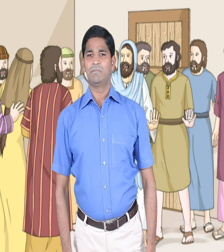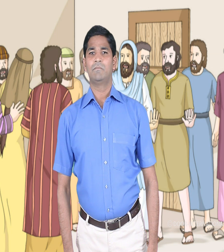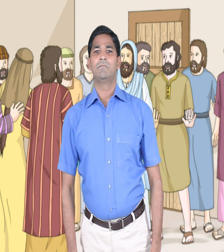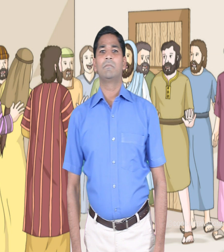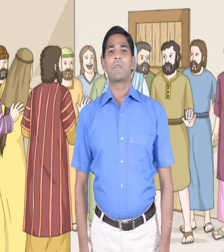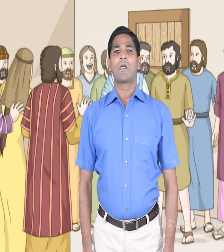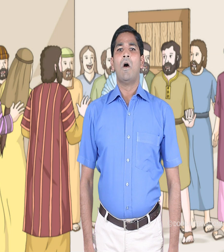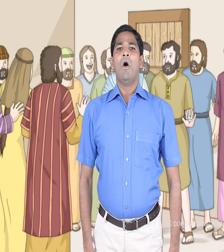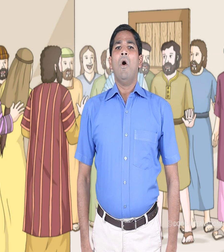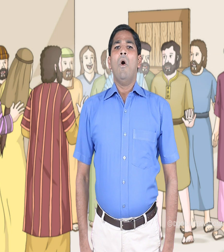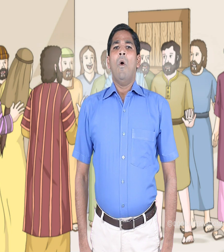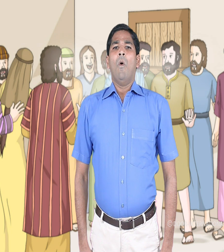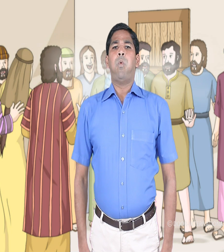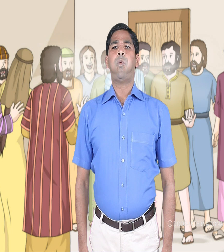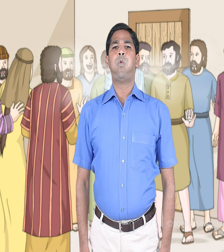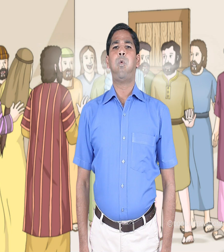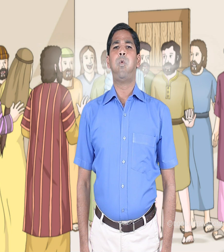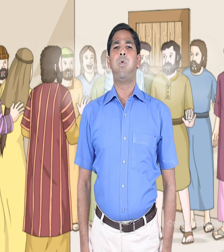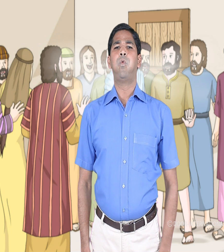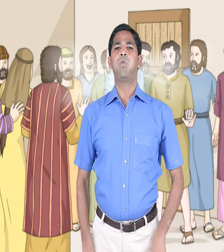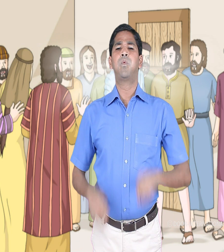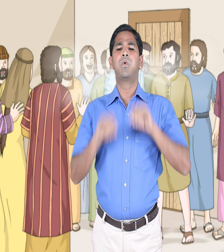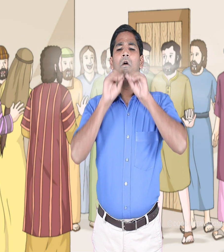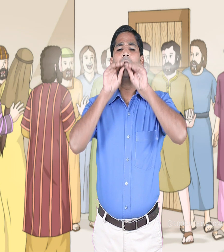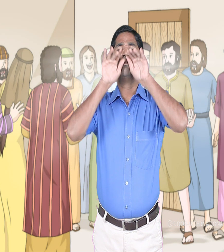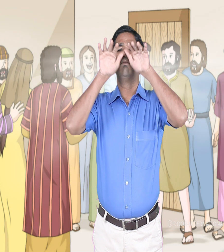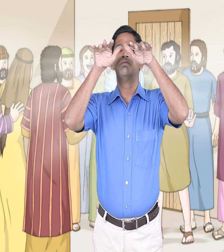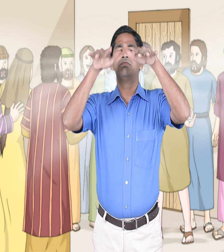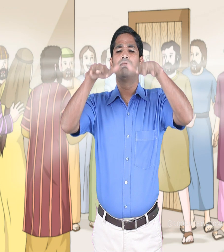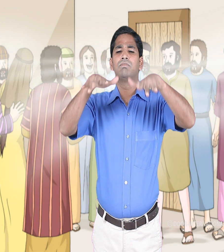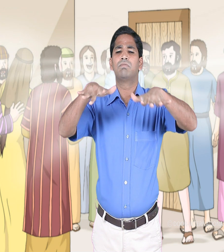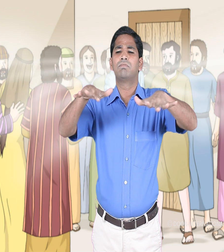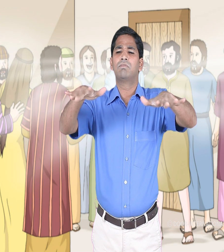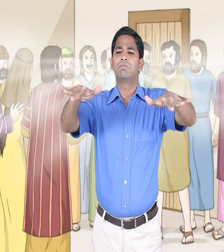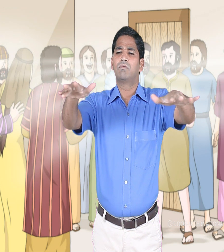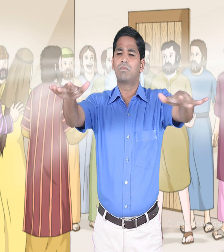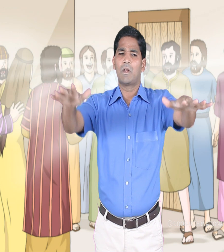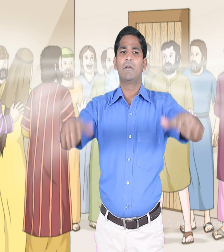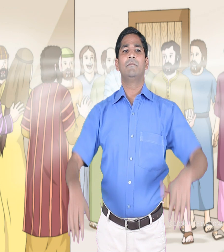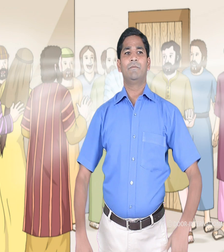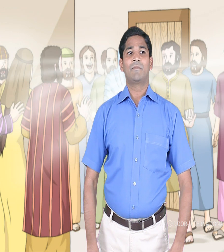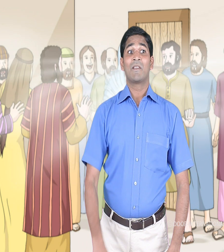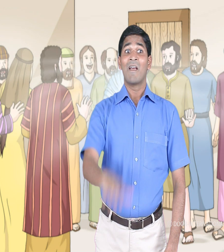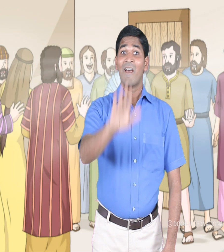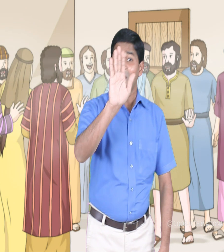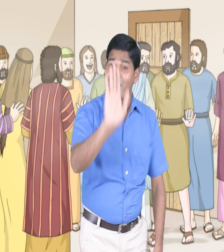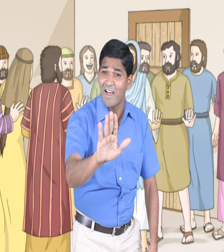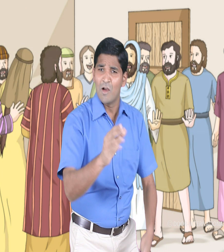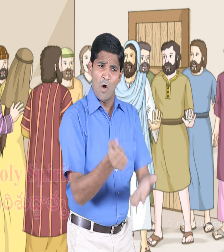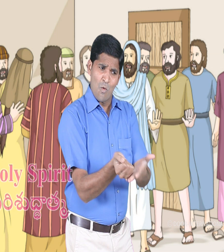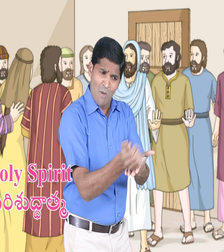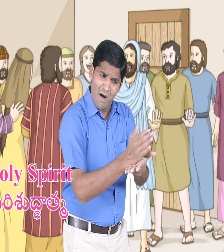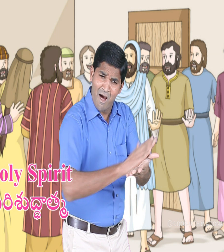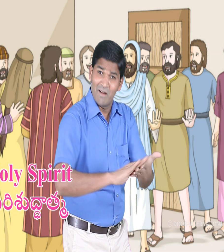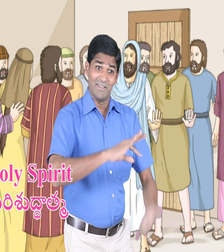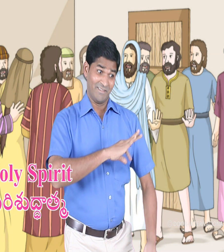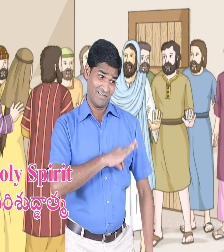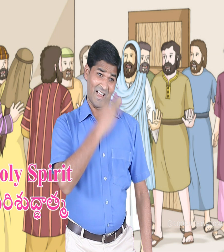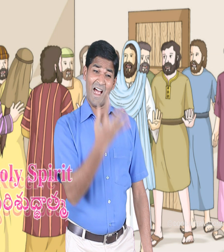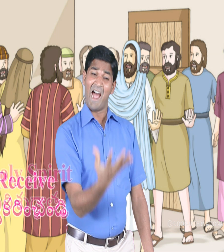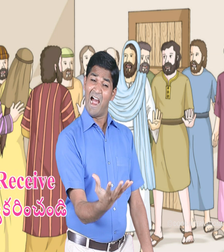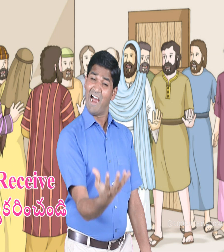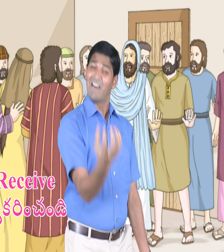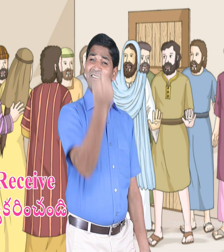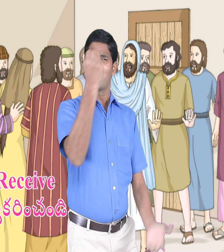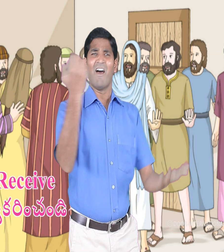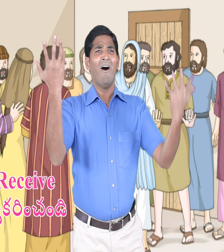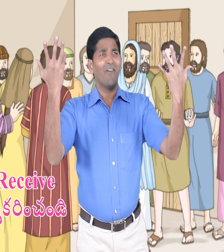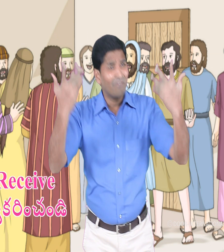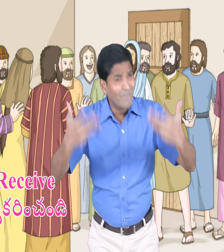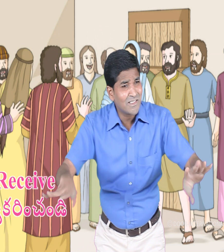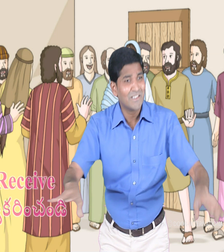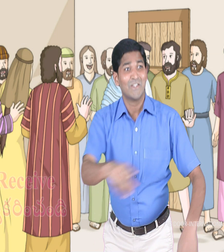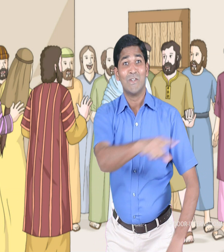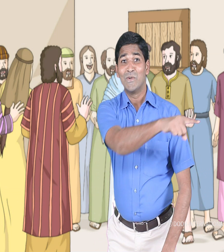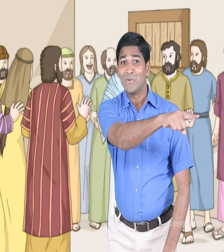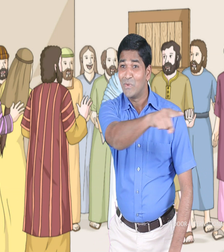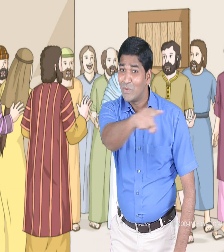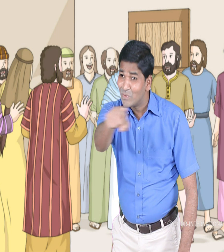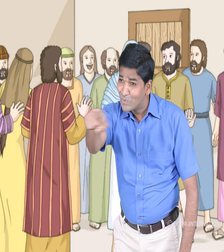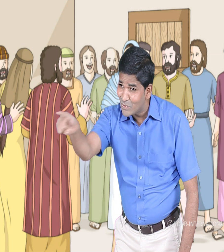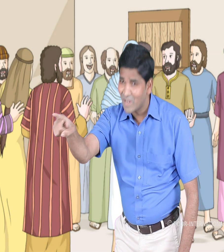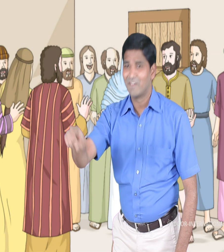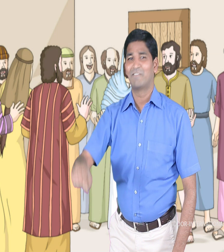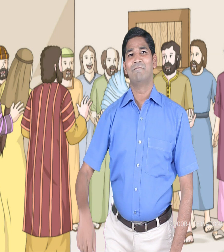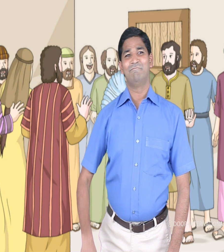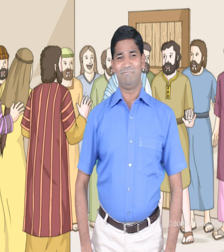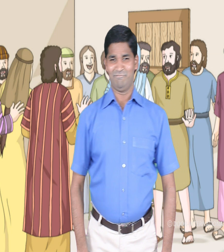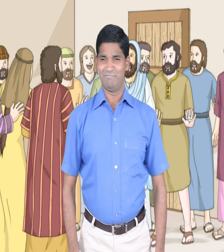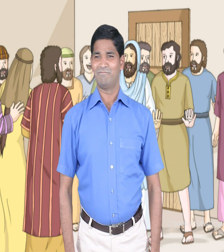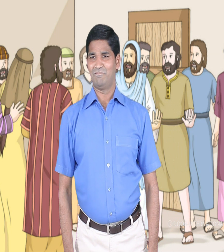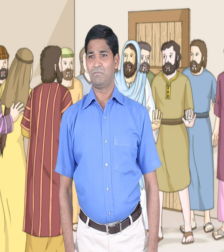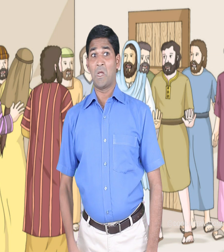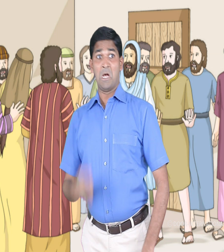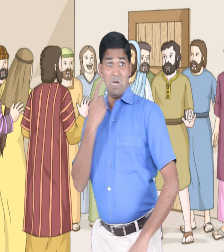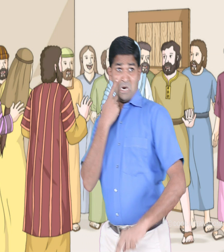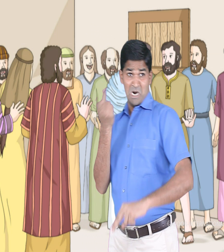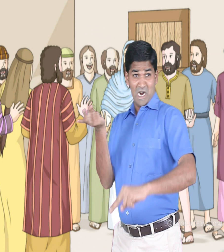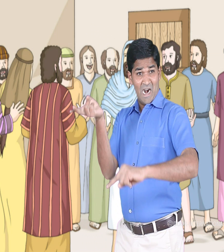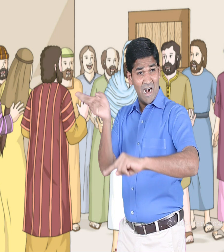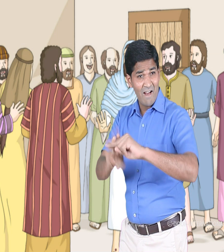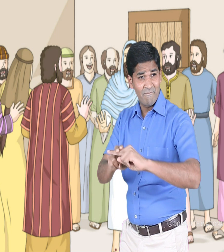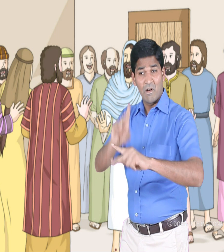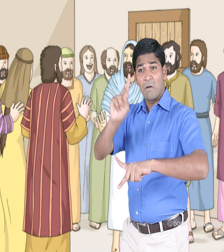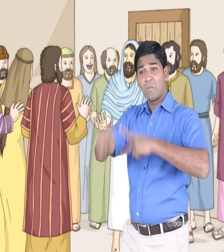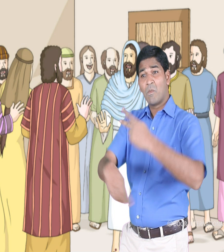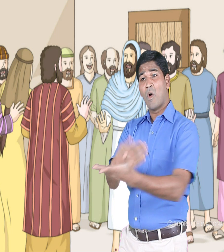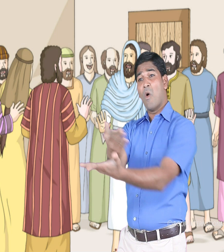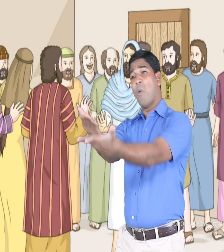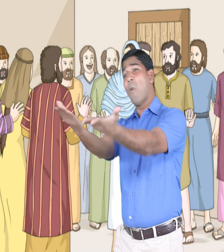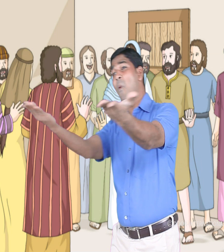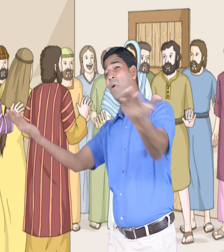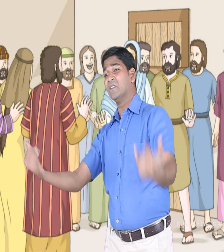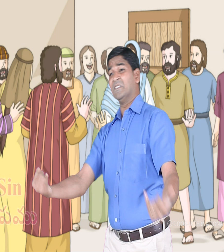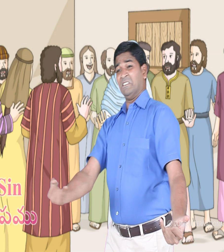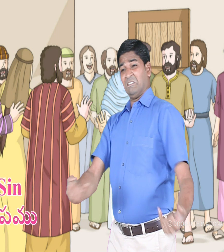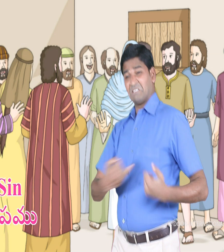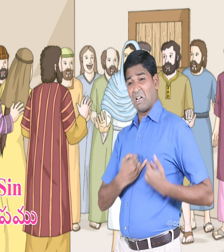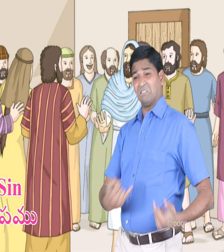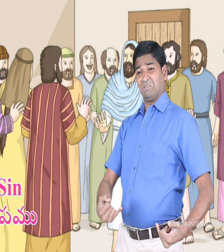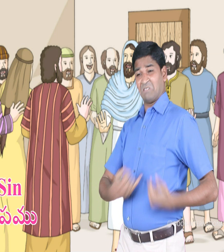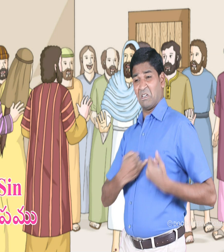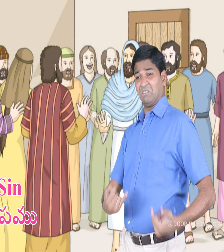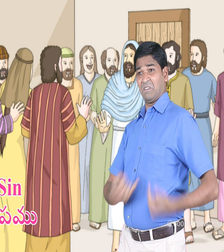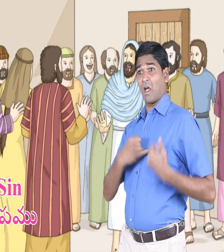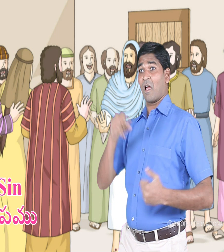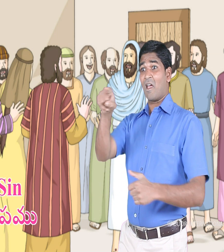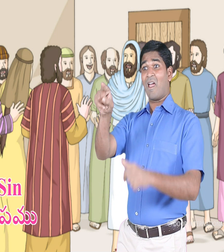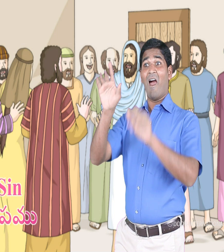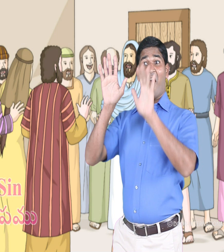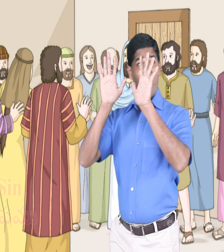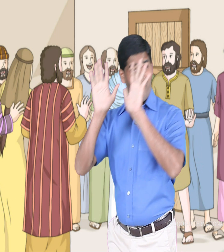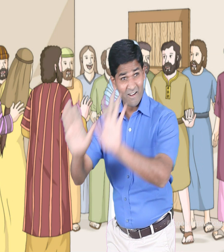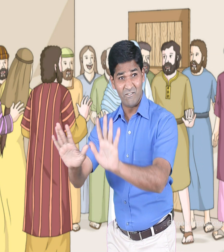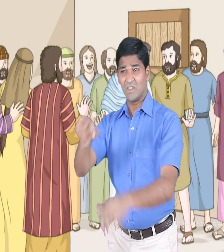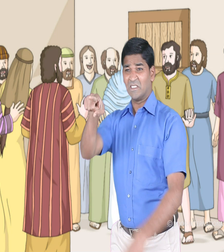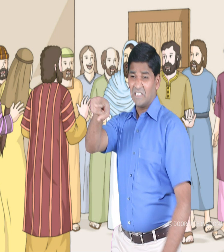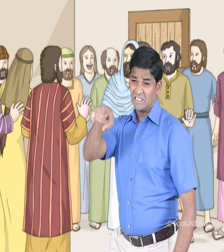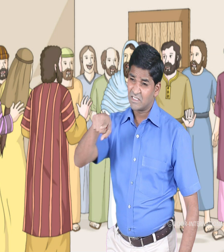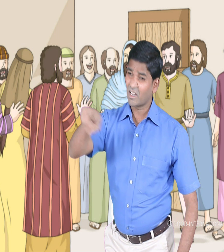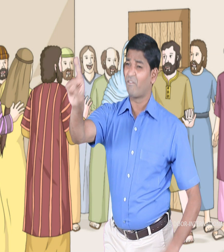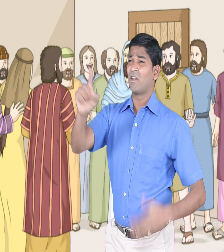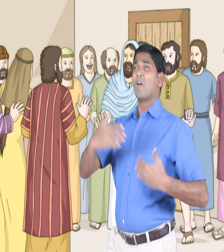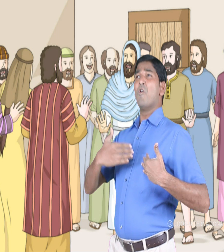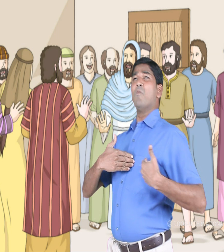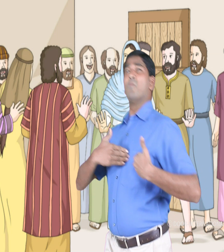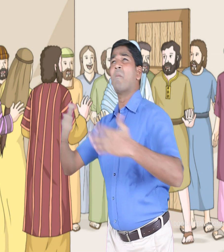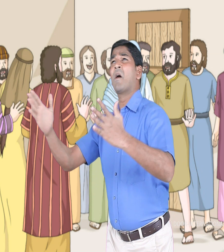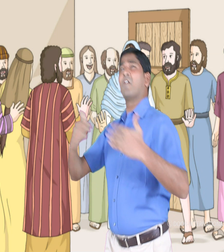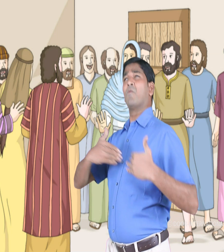When He had said this, He breathed on them and said, “Receive the Holy Spirit.